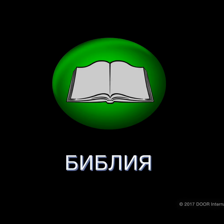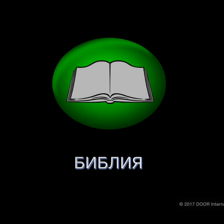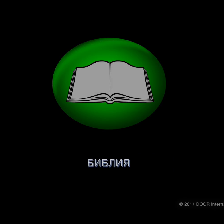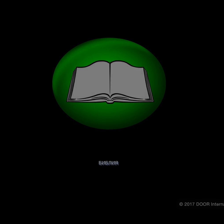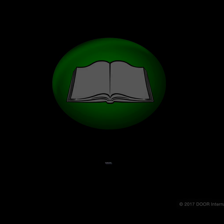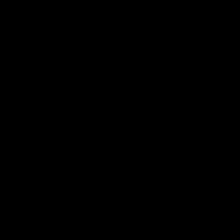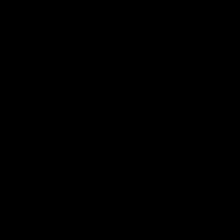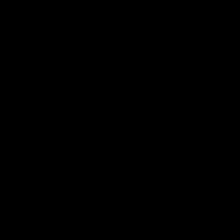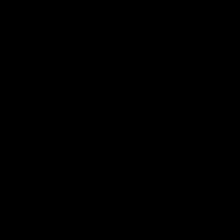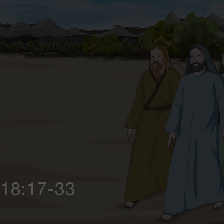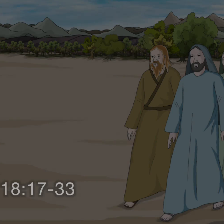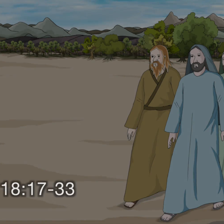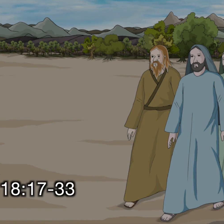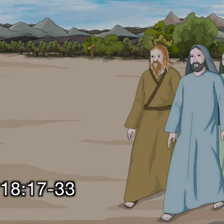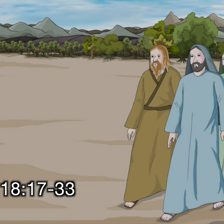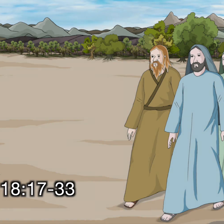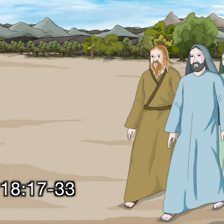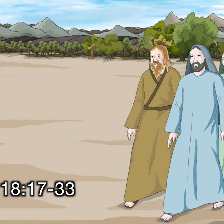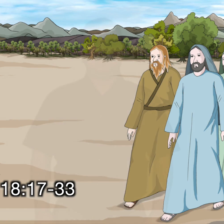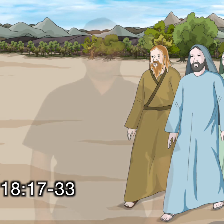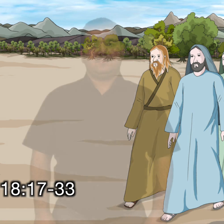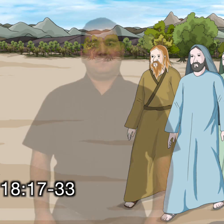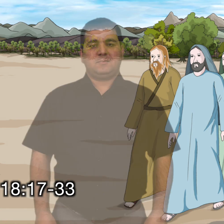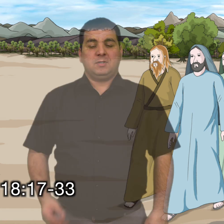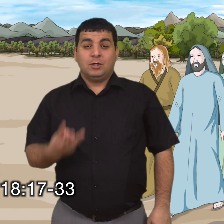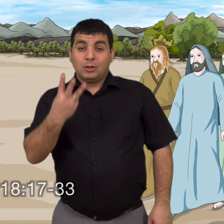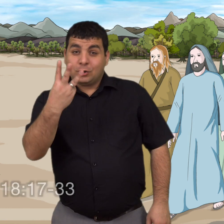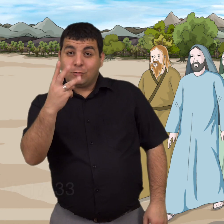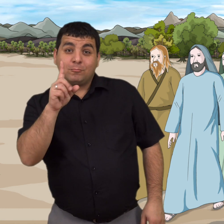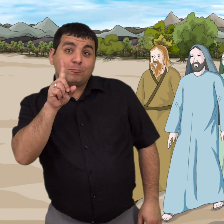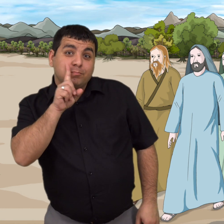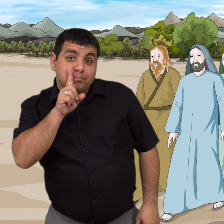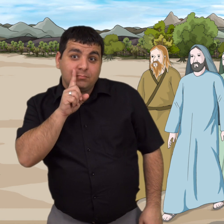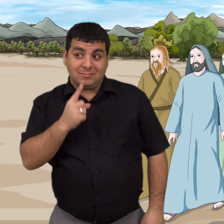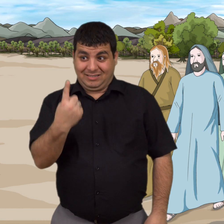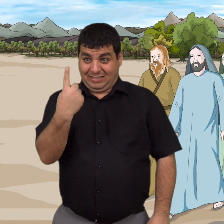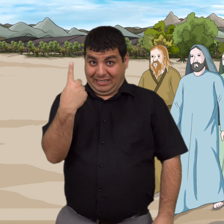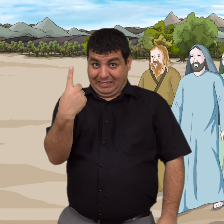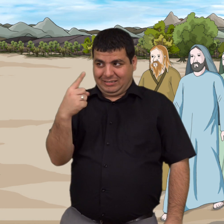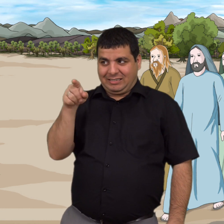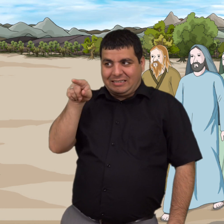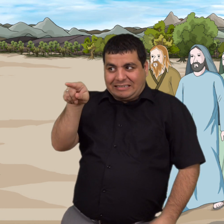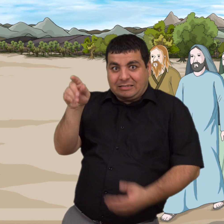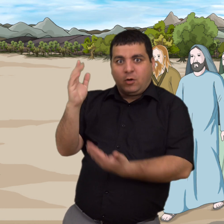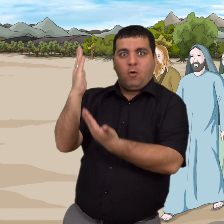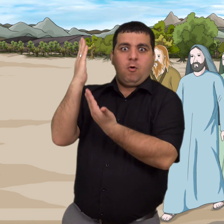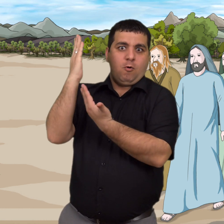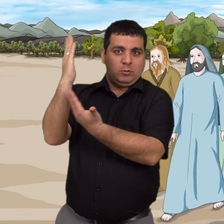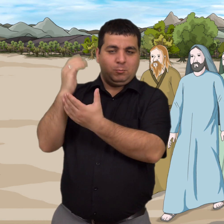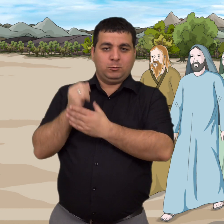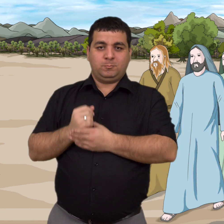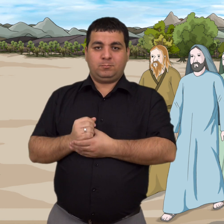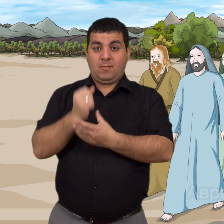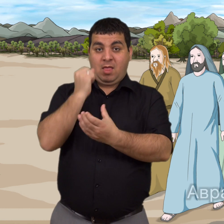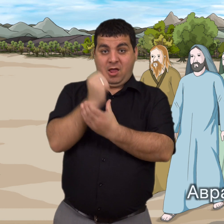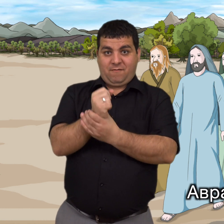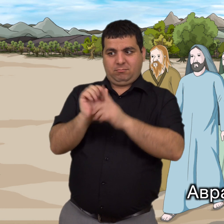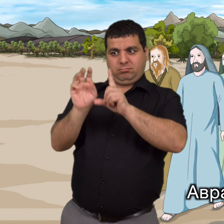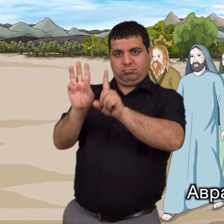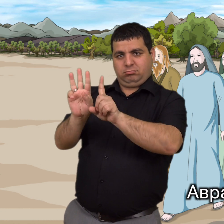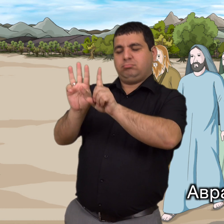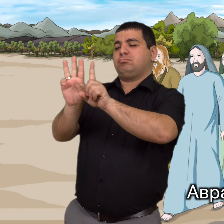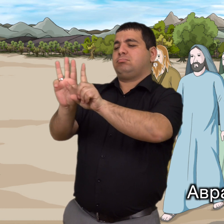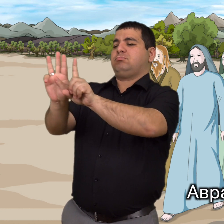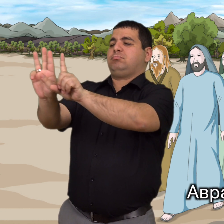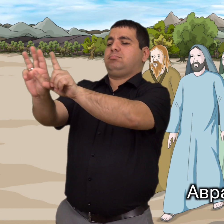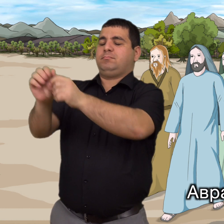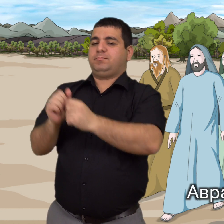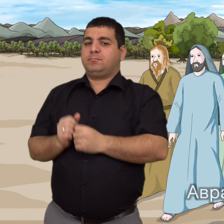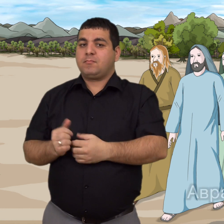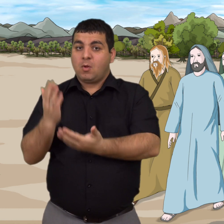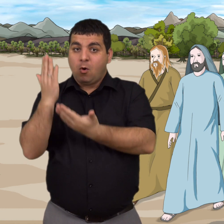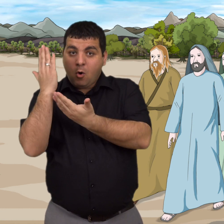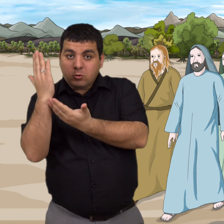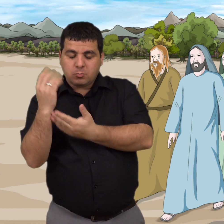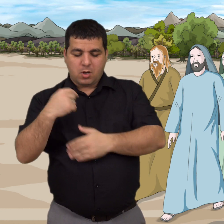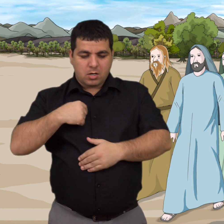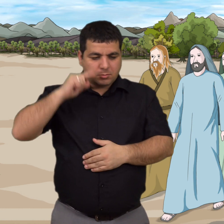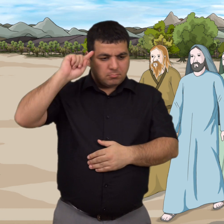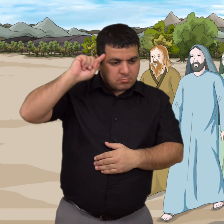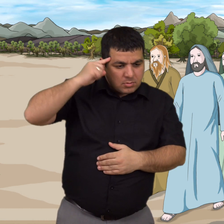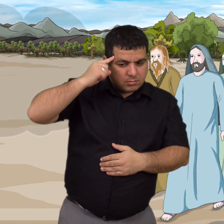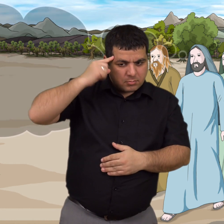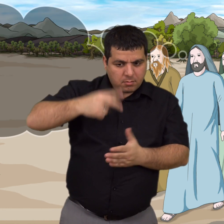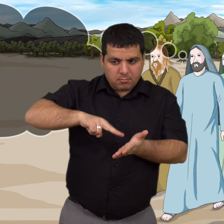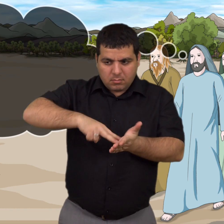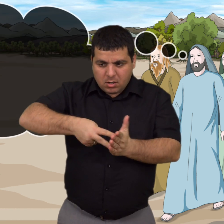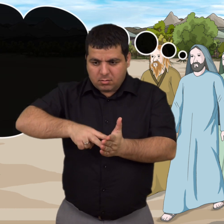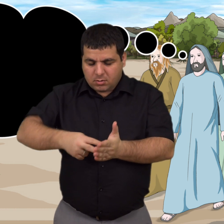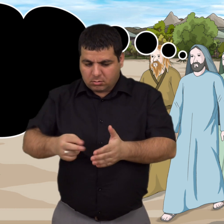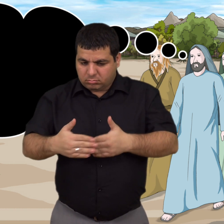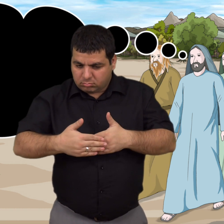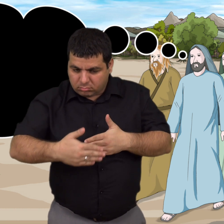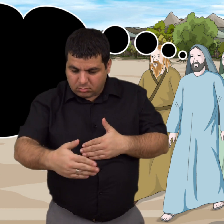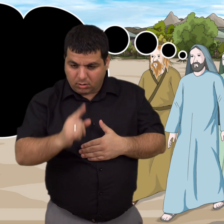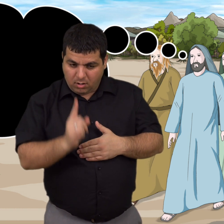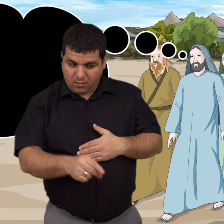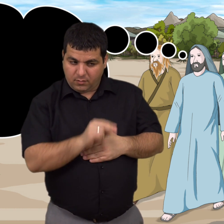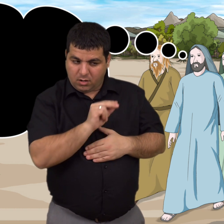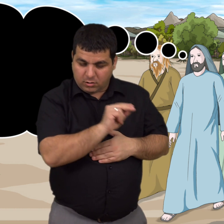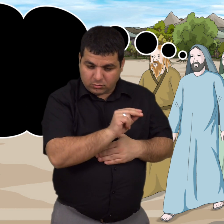When the men got up to leave, they looked out over Sodom, and Abraham walked along with them to see them off.